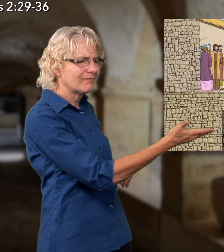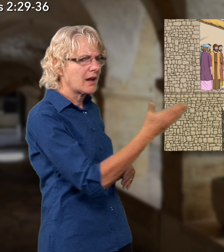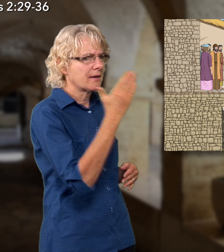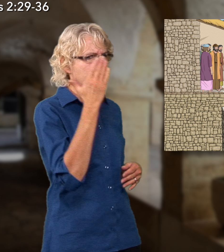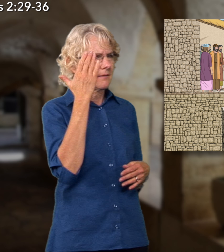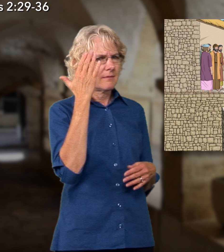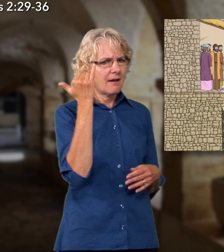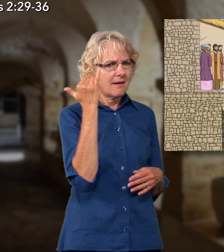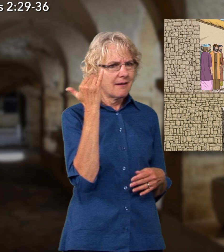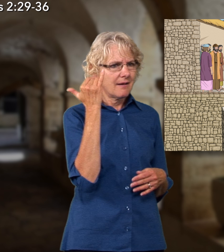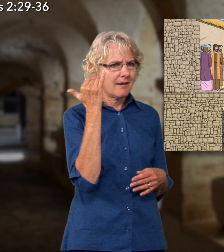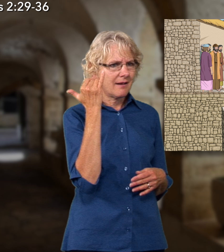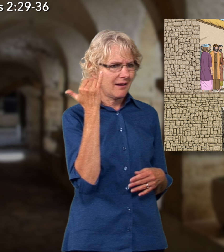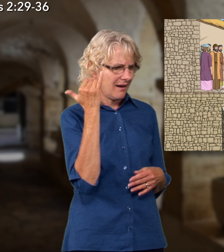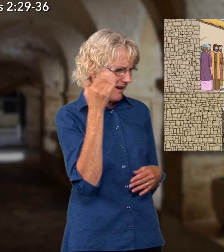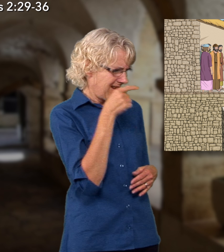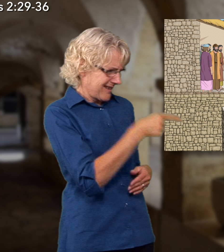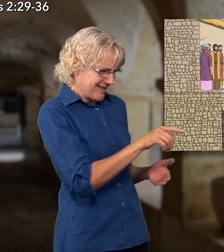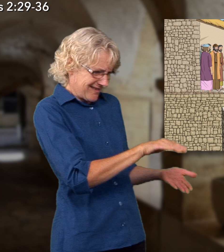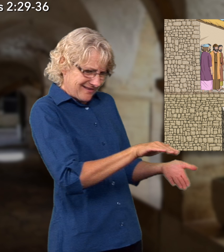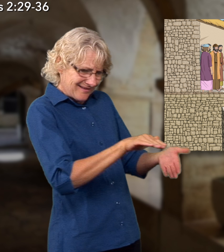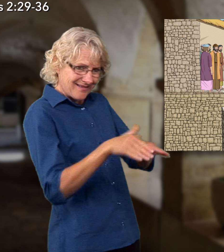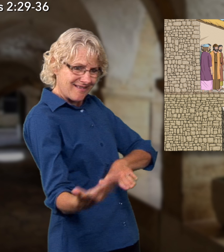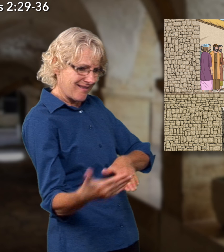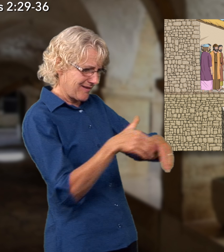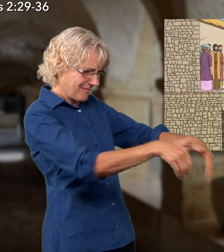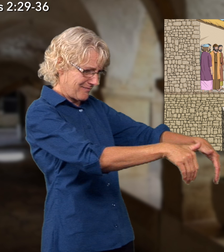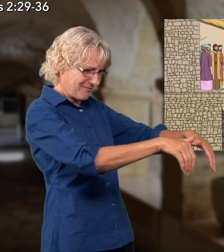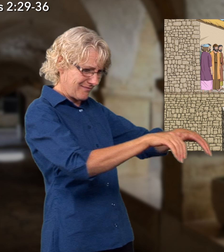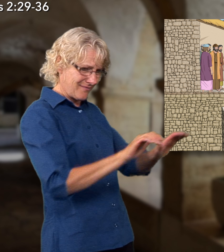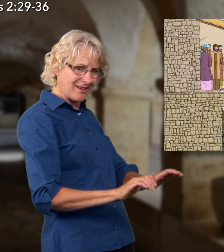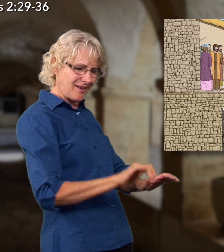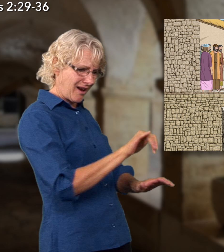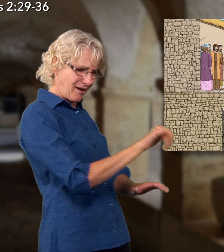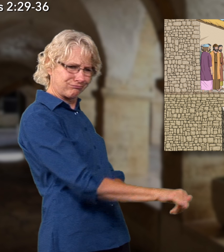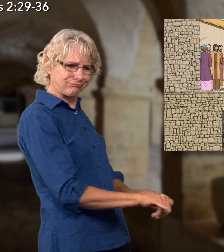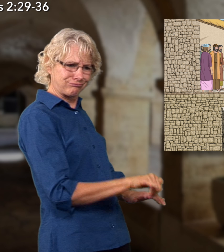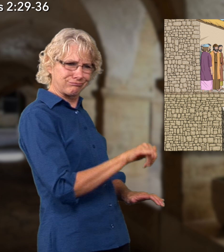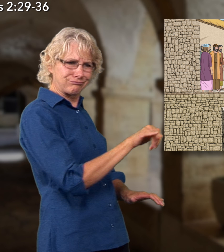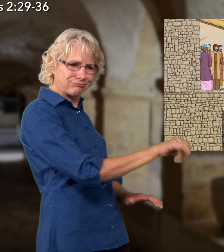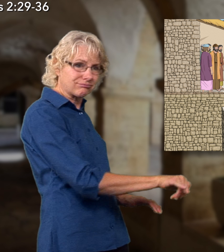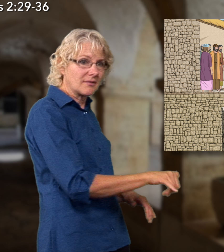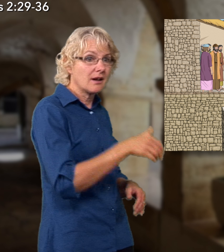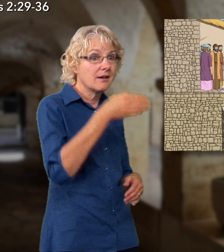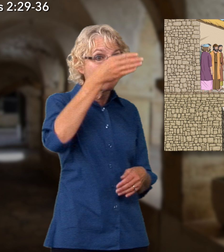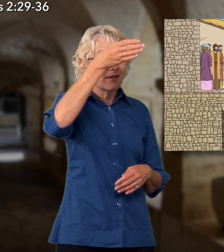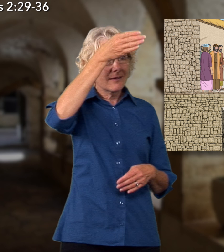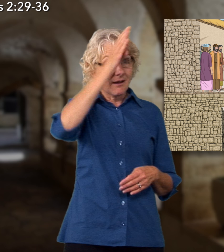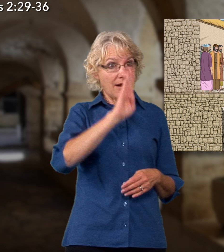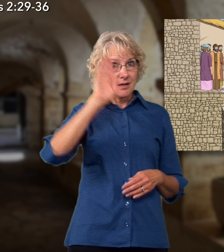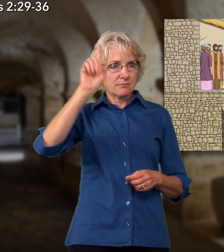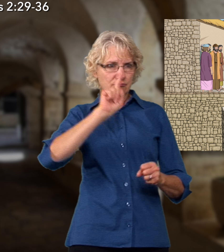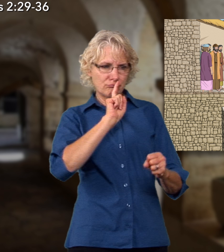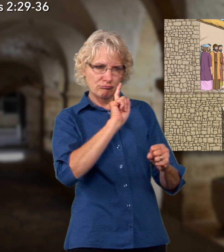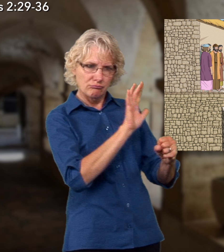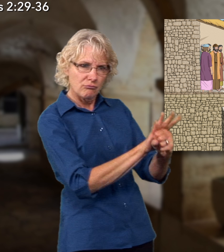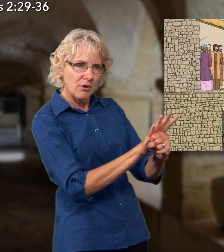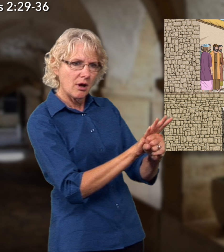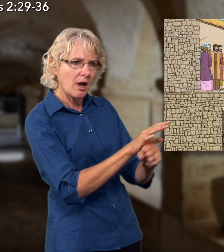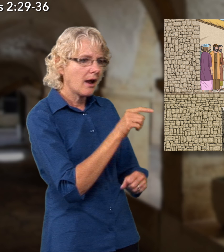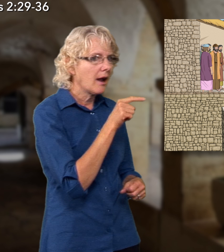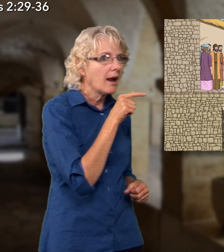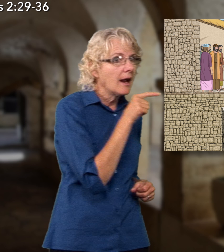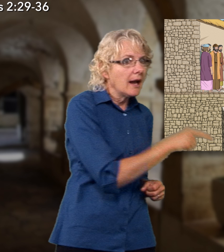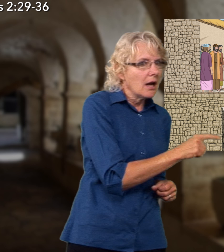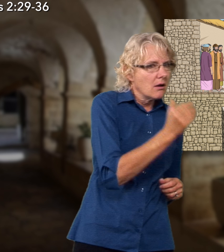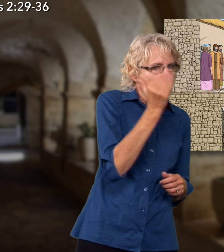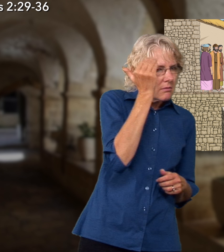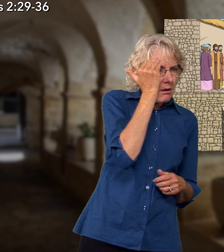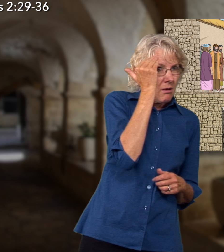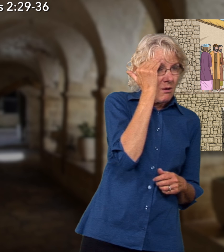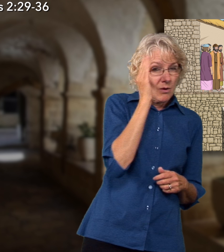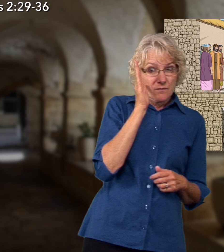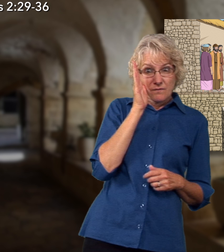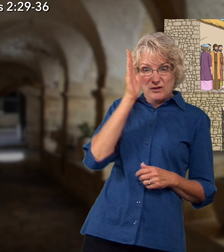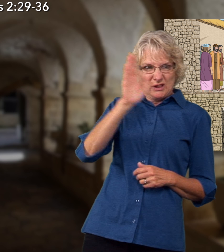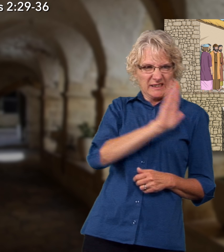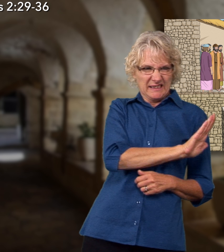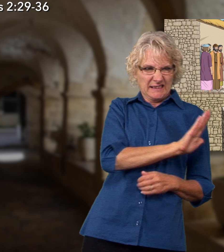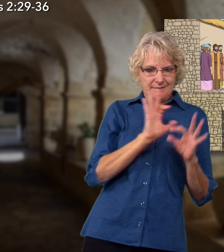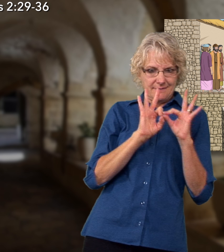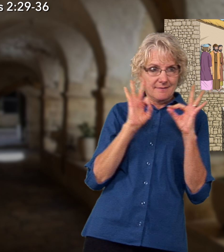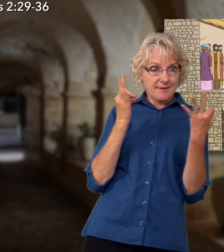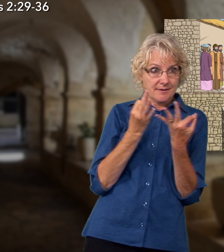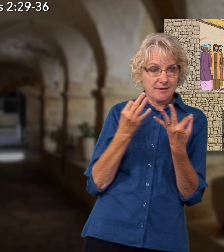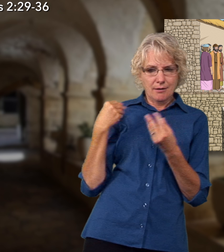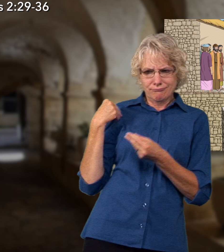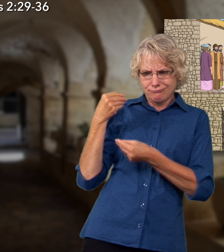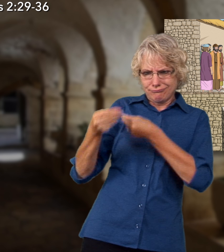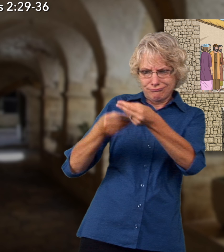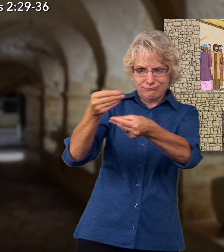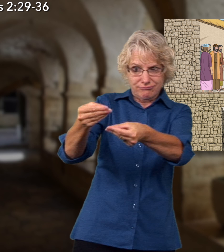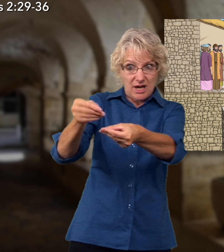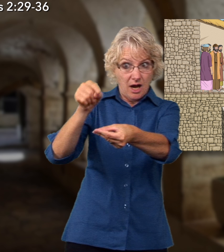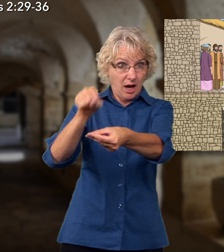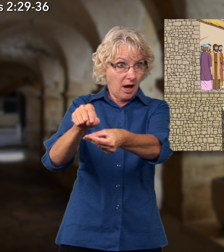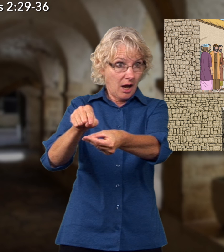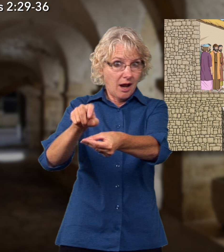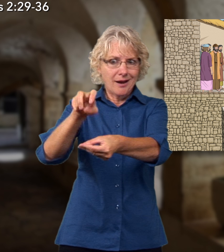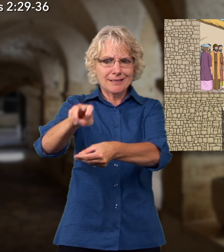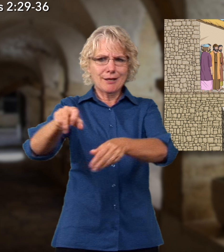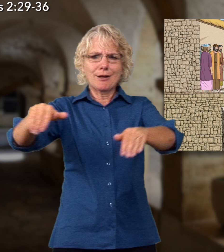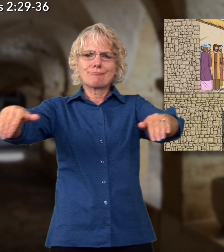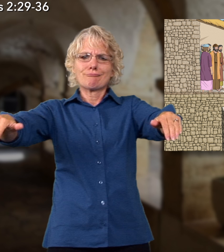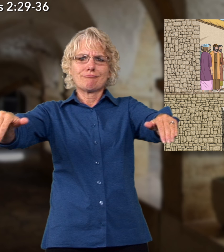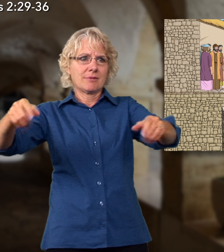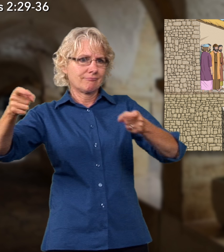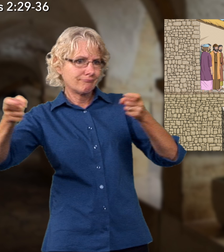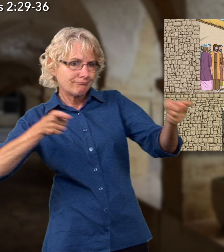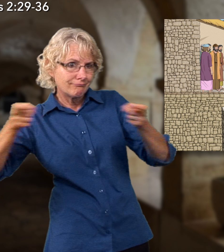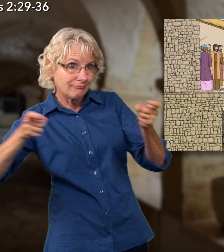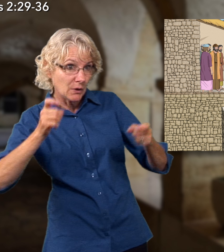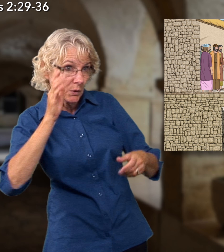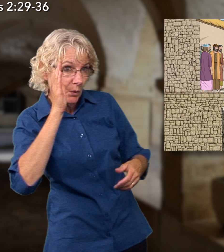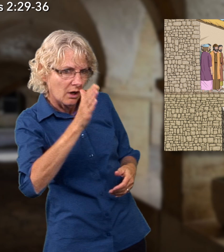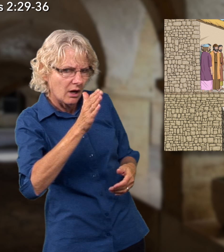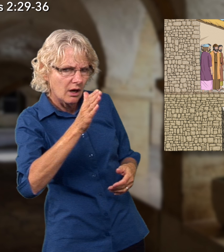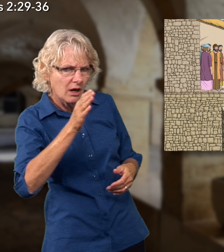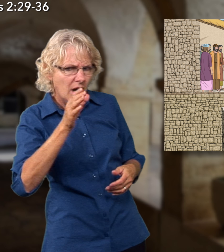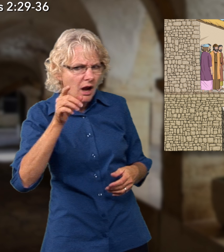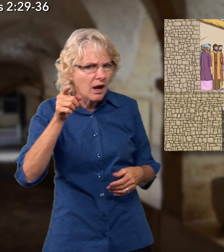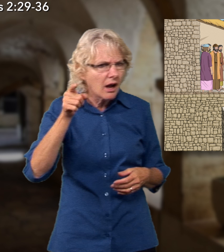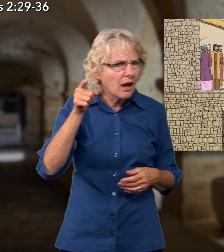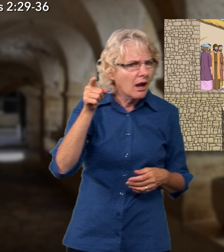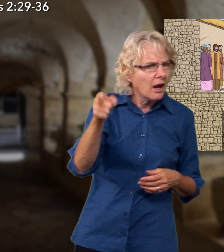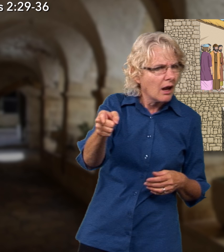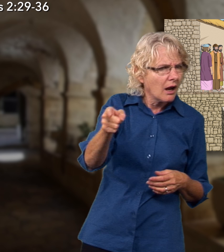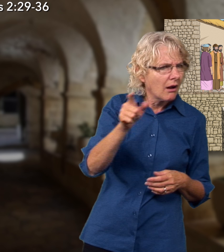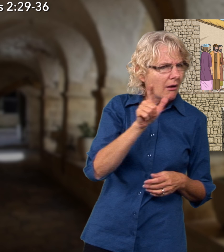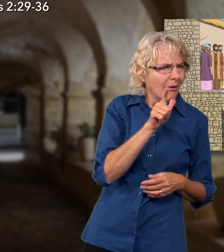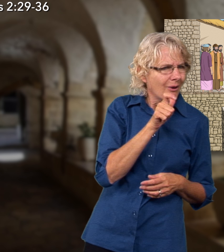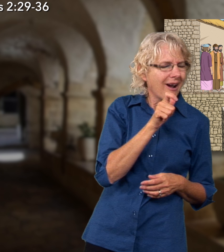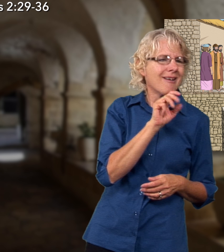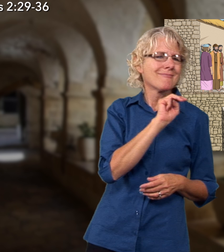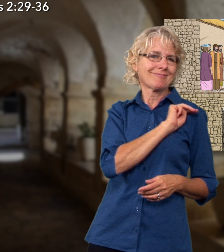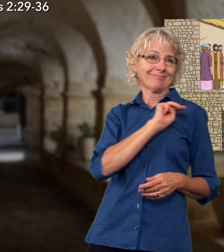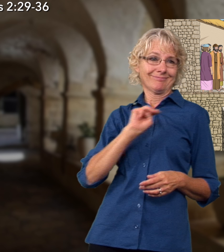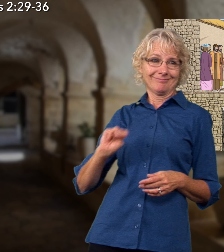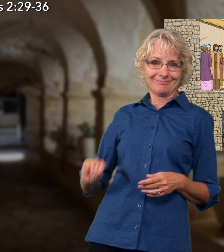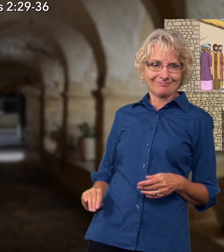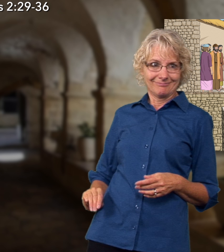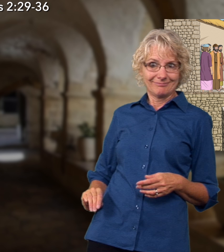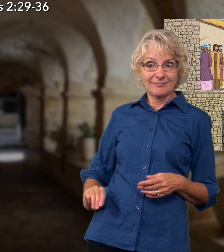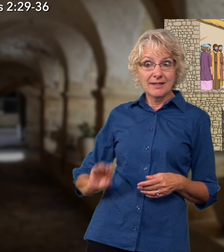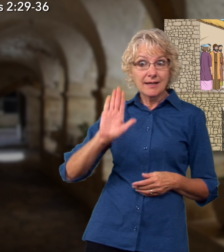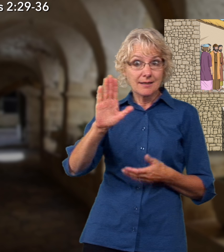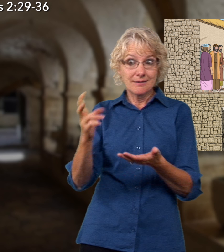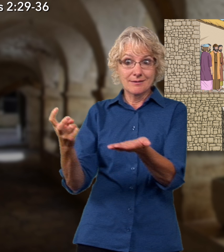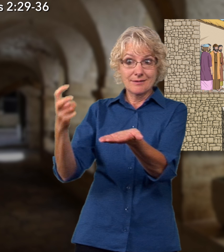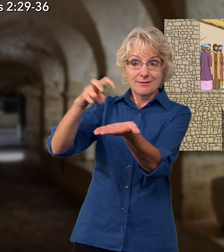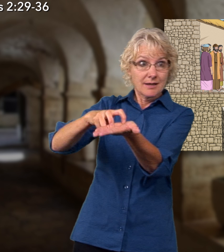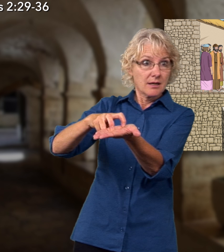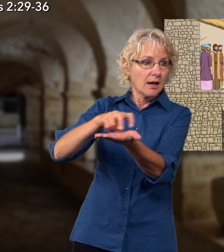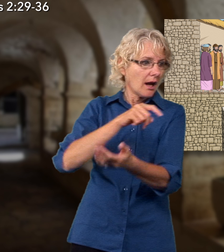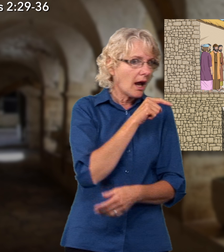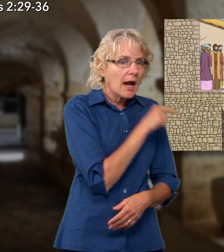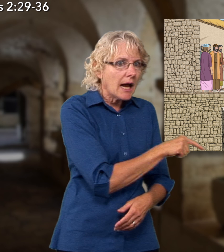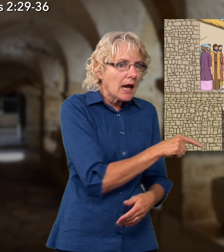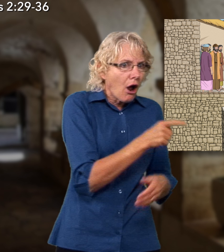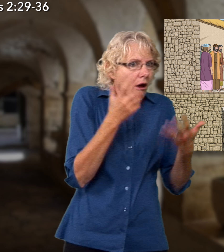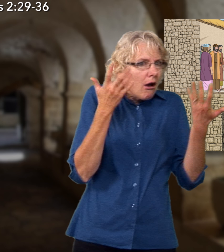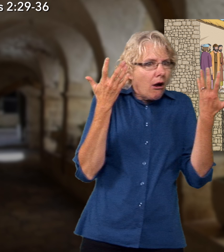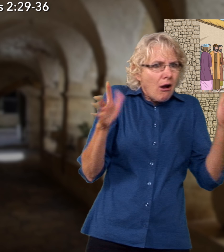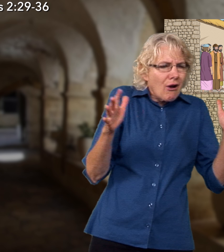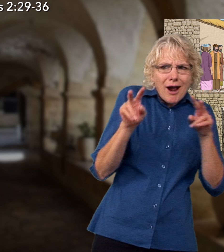But he was a prophet and knew that God had promised him on oath that He would place one of his descendants on his throne.